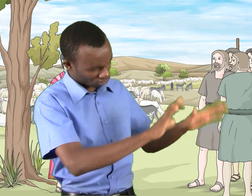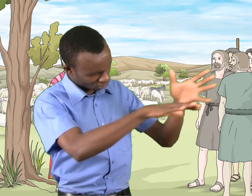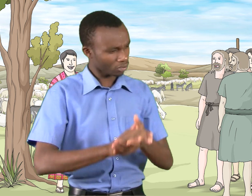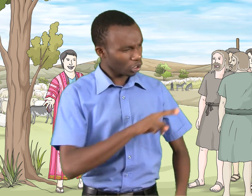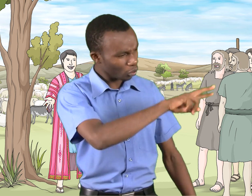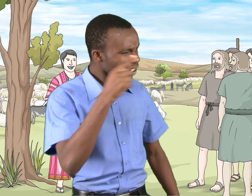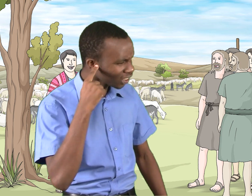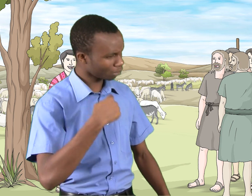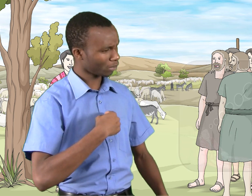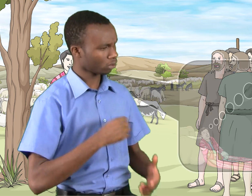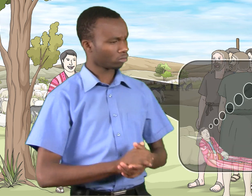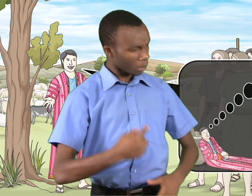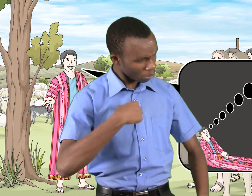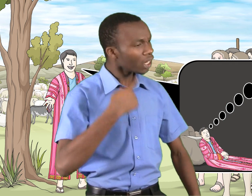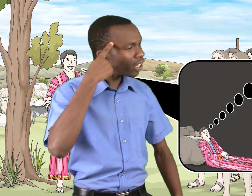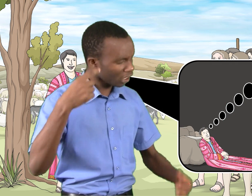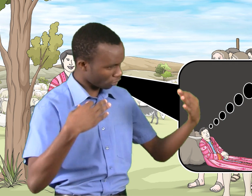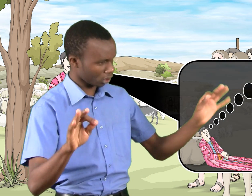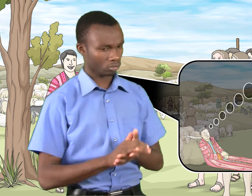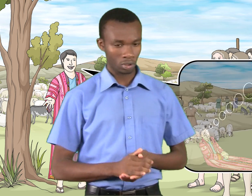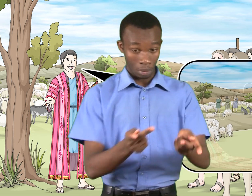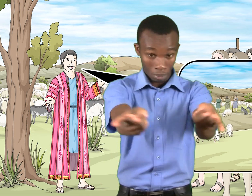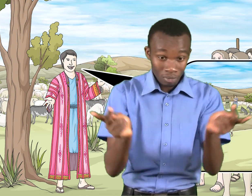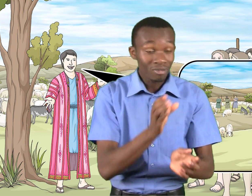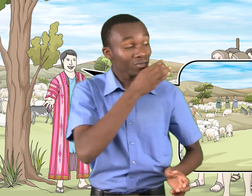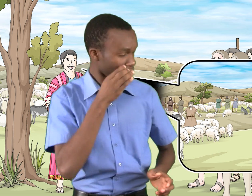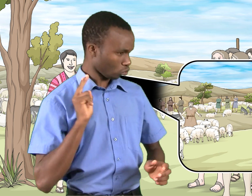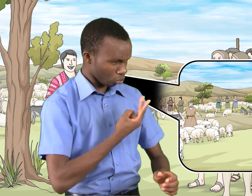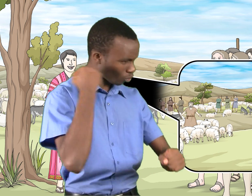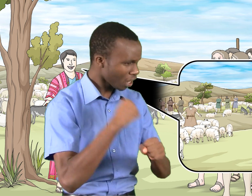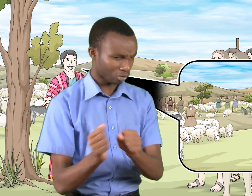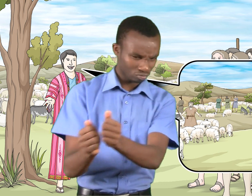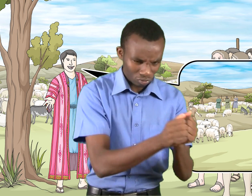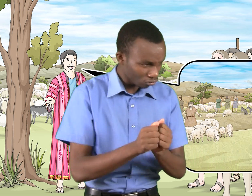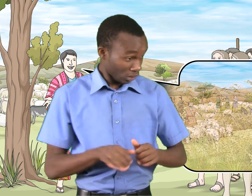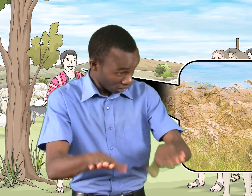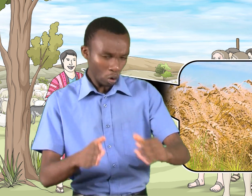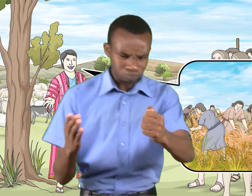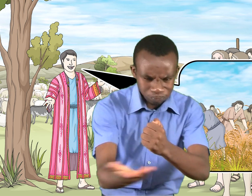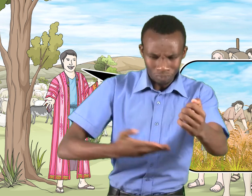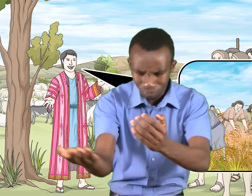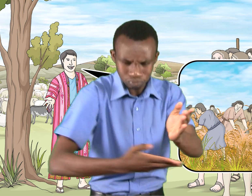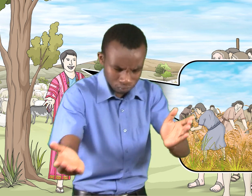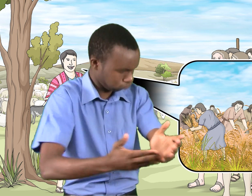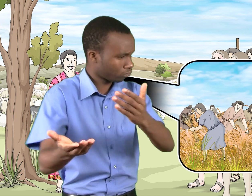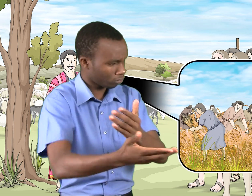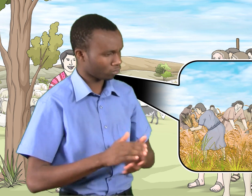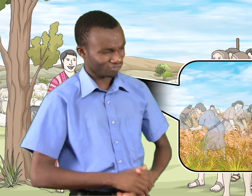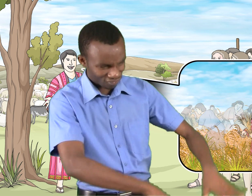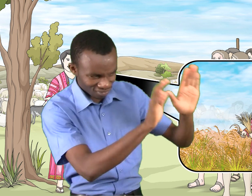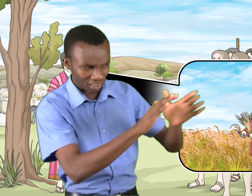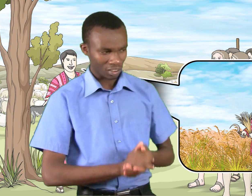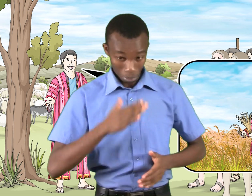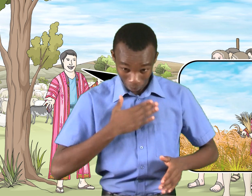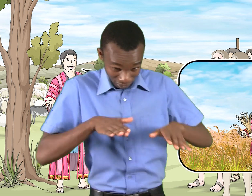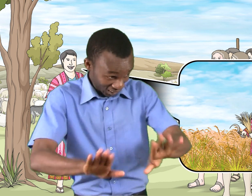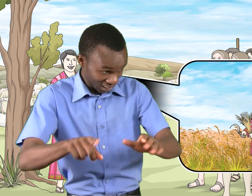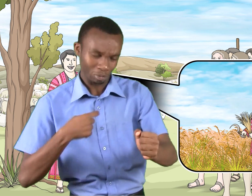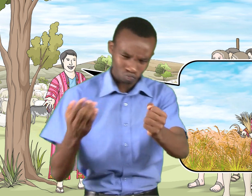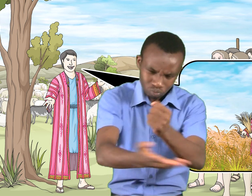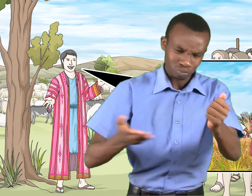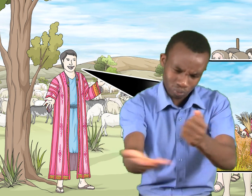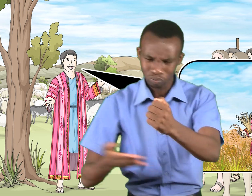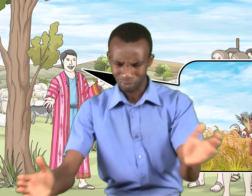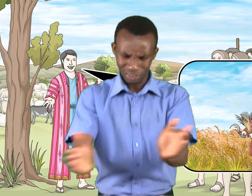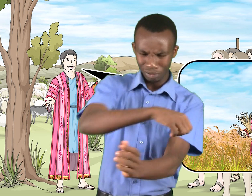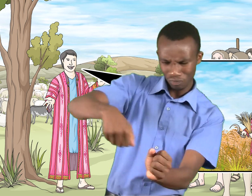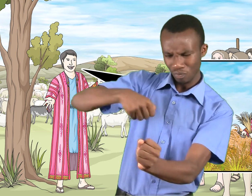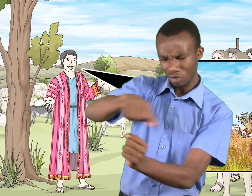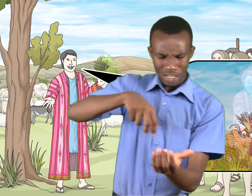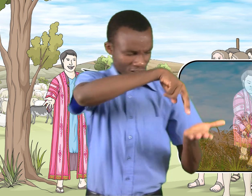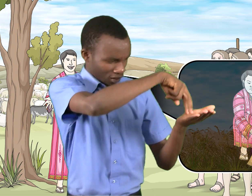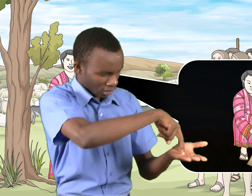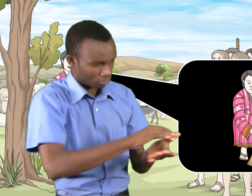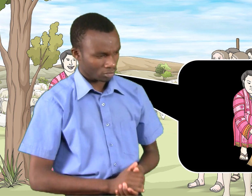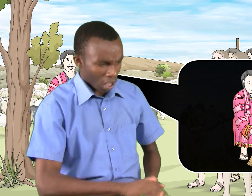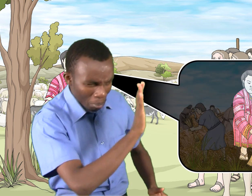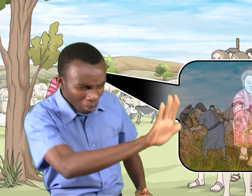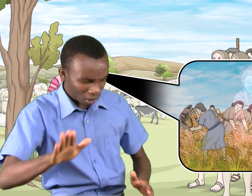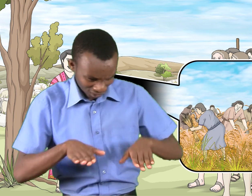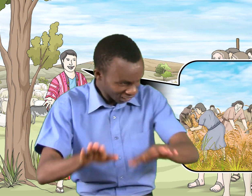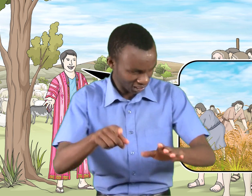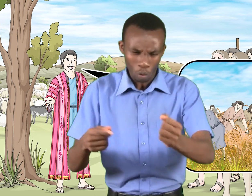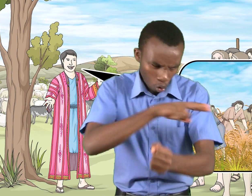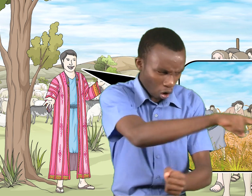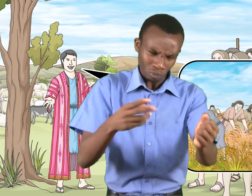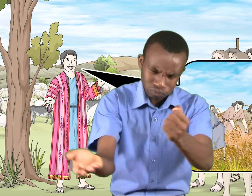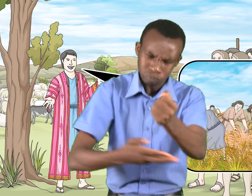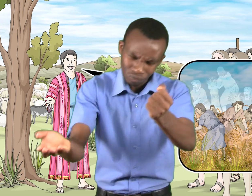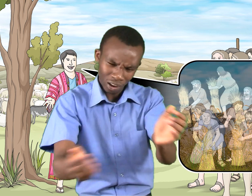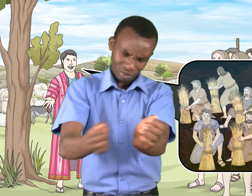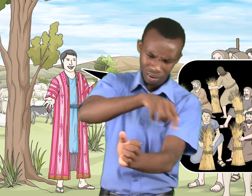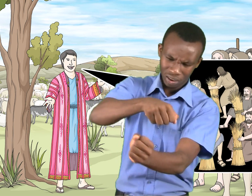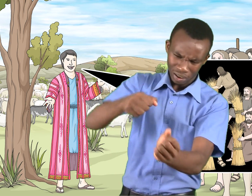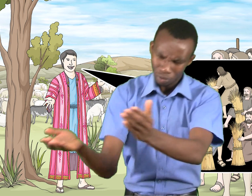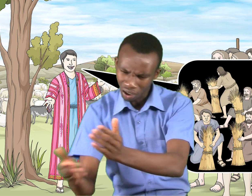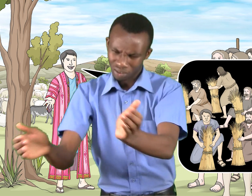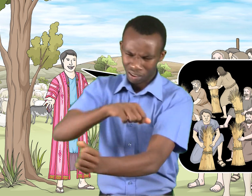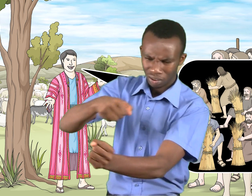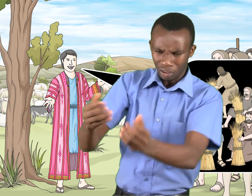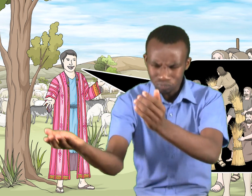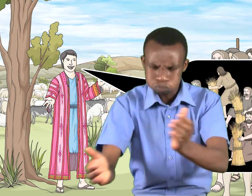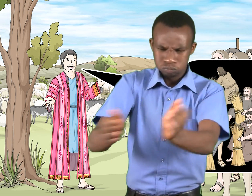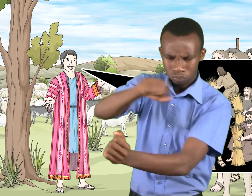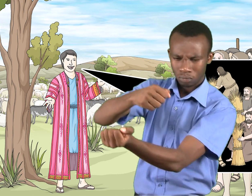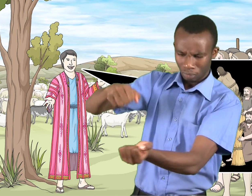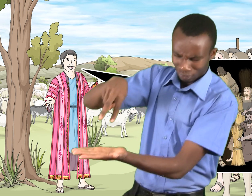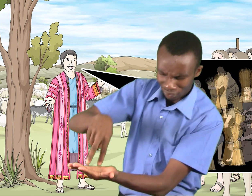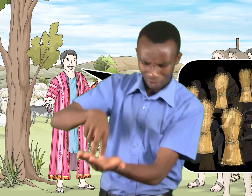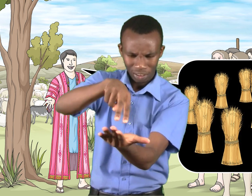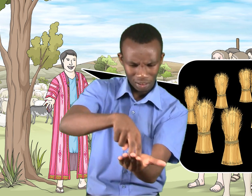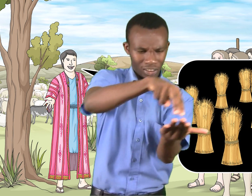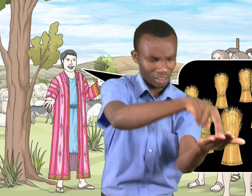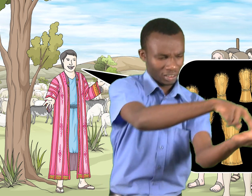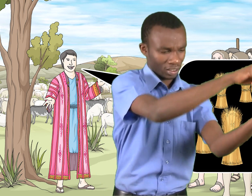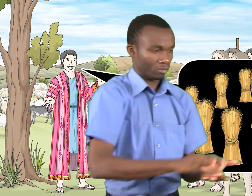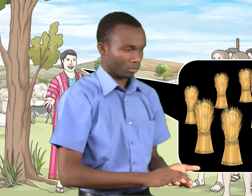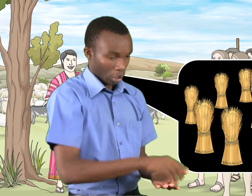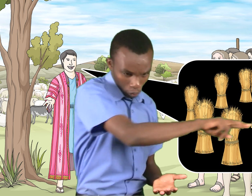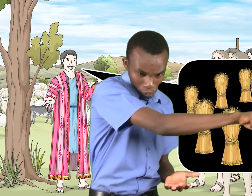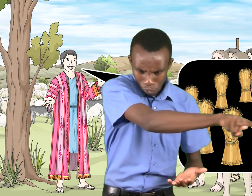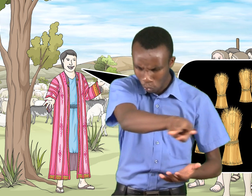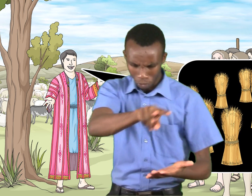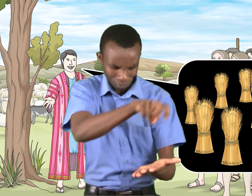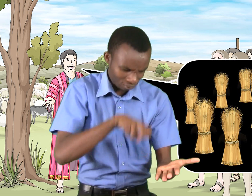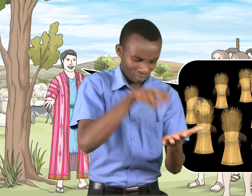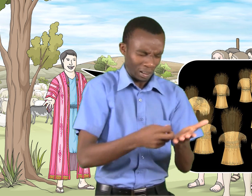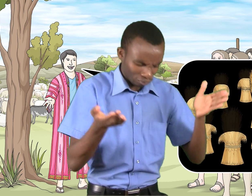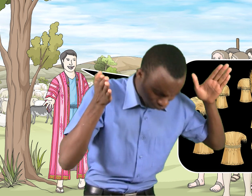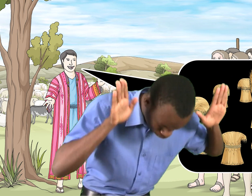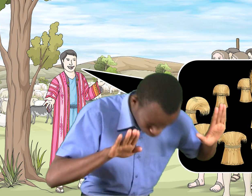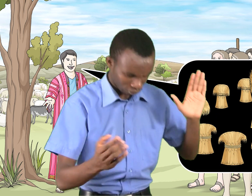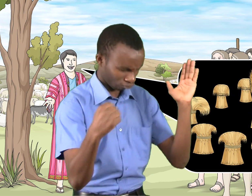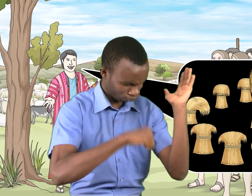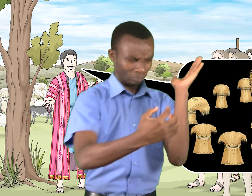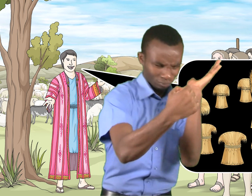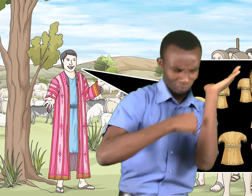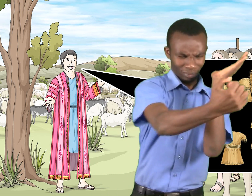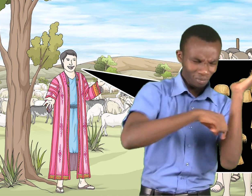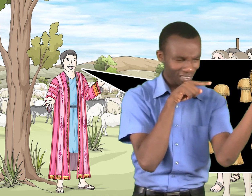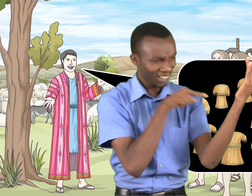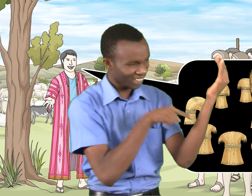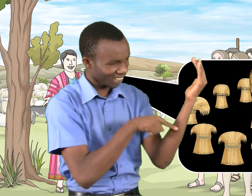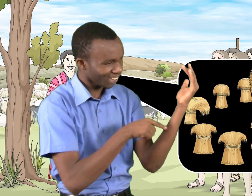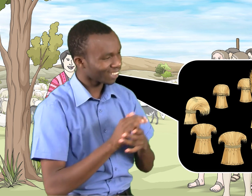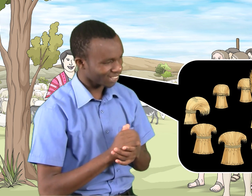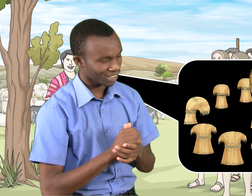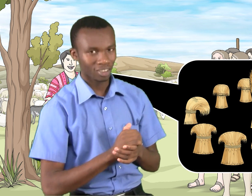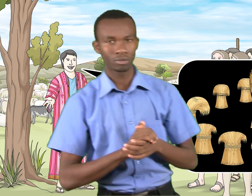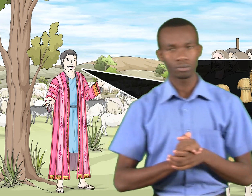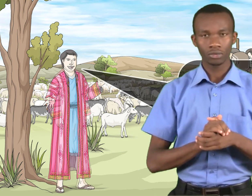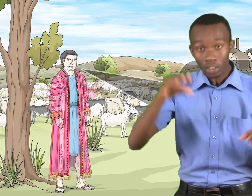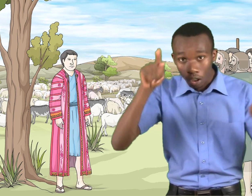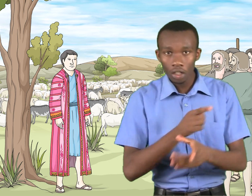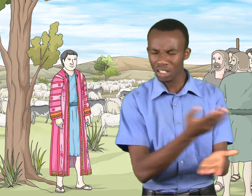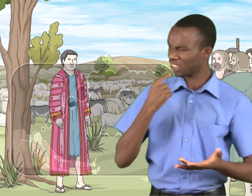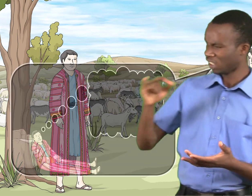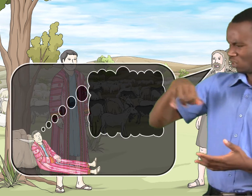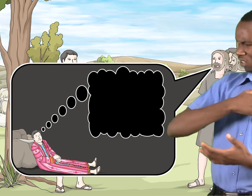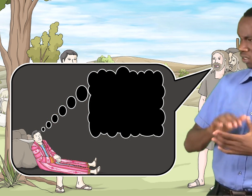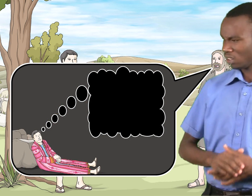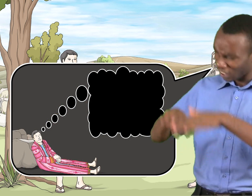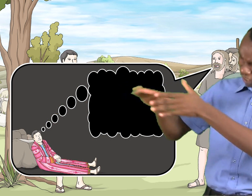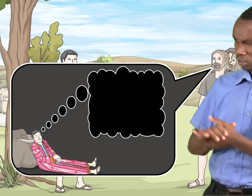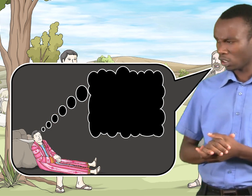He said to them, “Listen to this dream I had: We were binding sheaves of grain in the field, and suddenly my sheaf rose and stood upright, while your sheaves gathered around and bowed down to mine.”